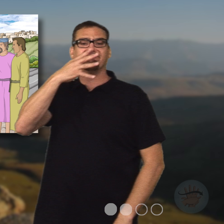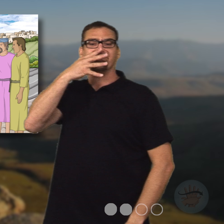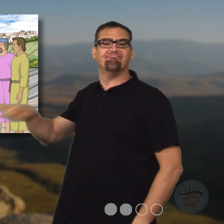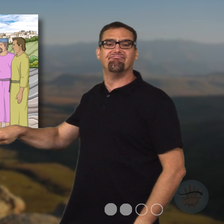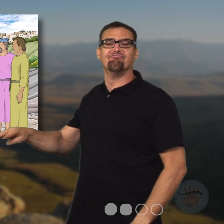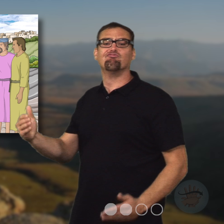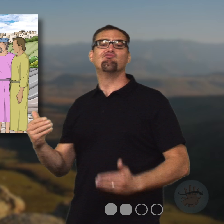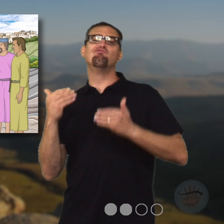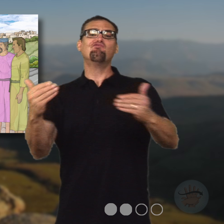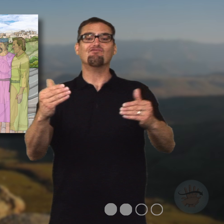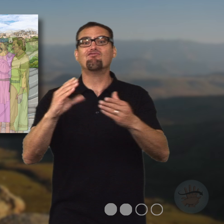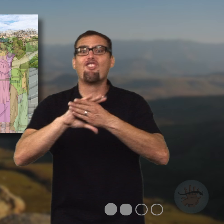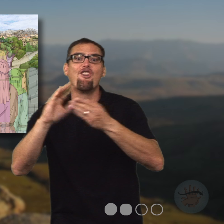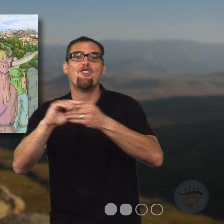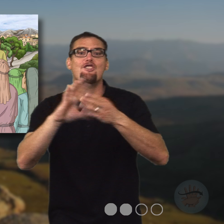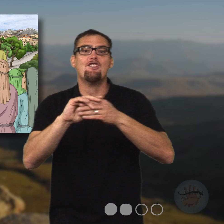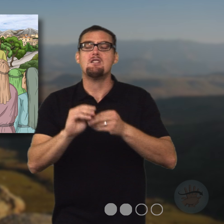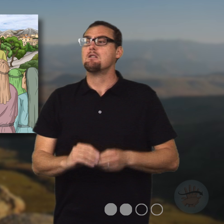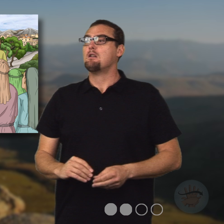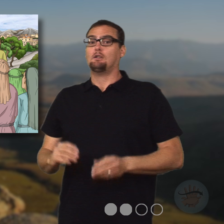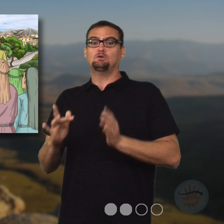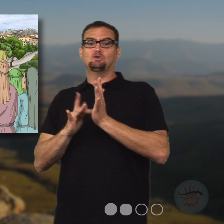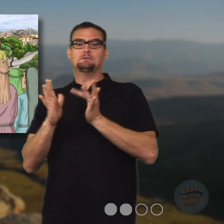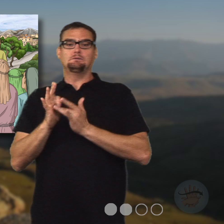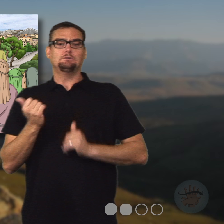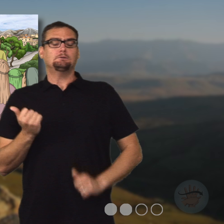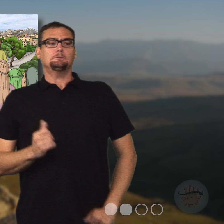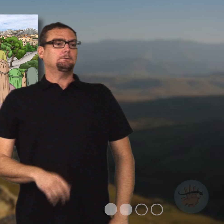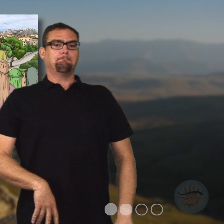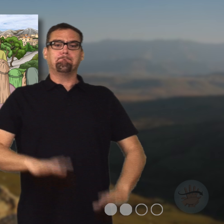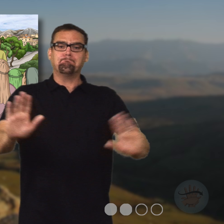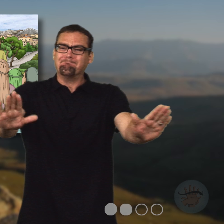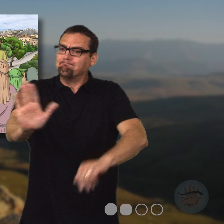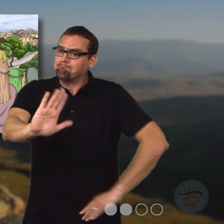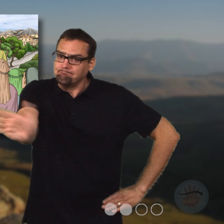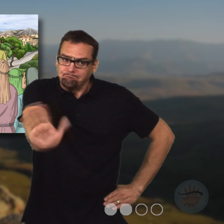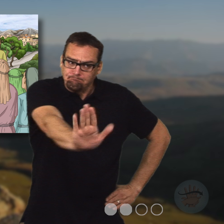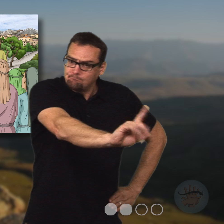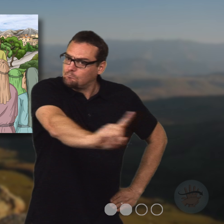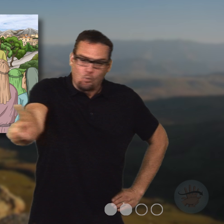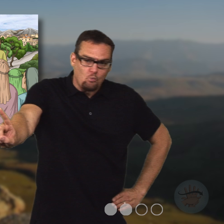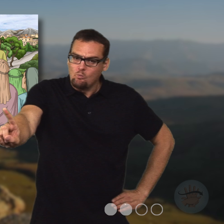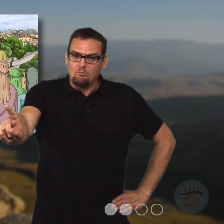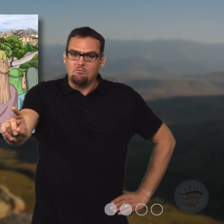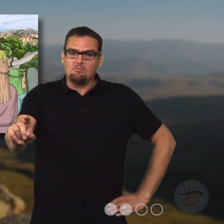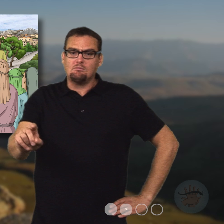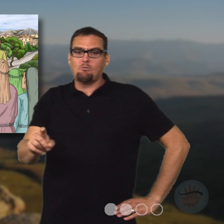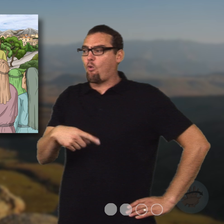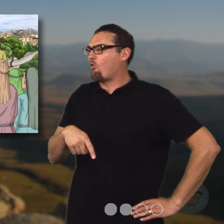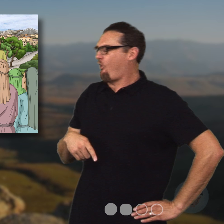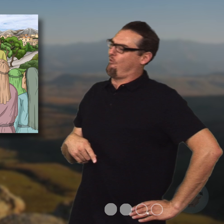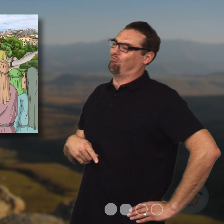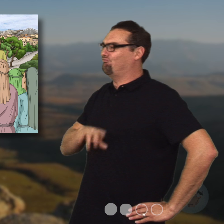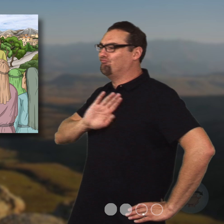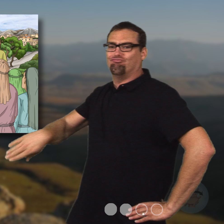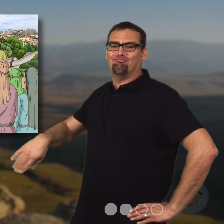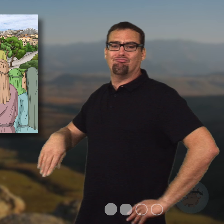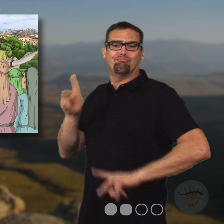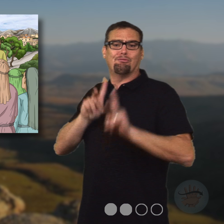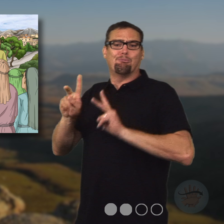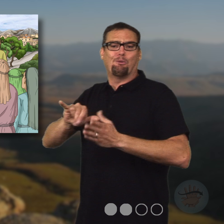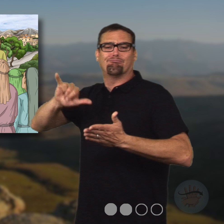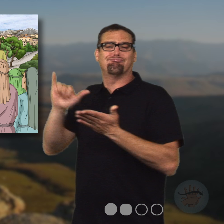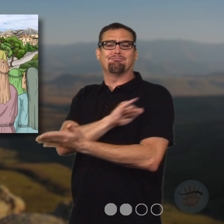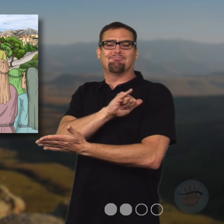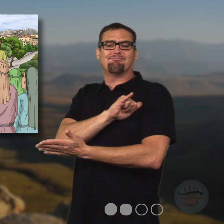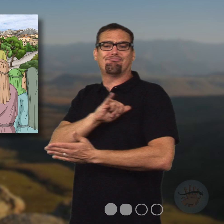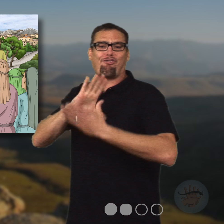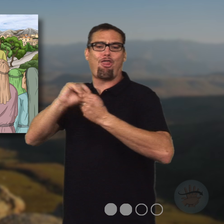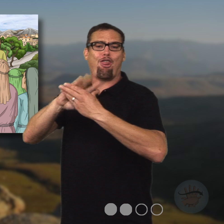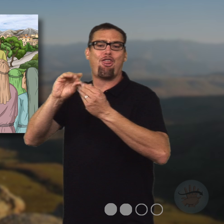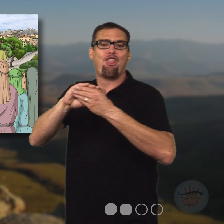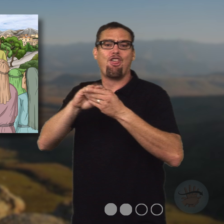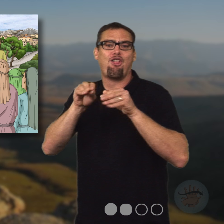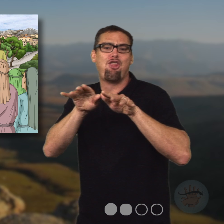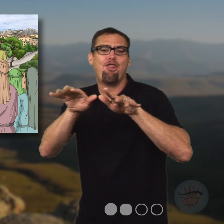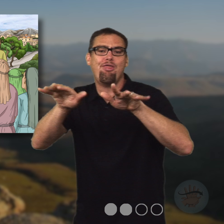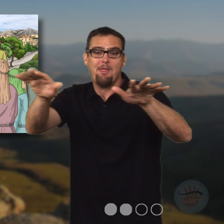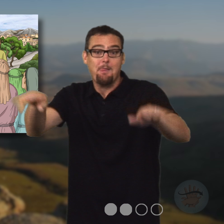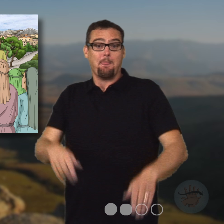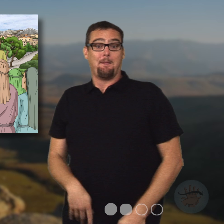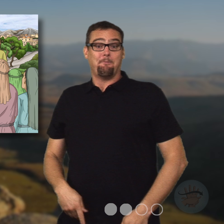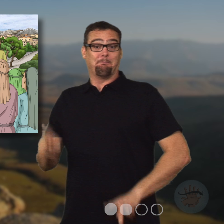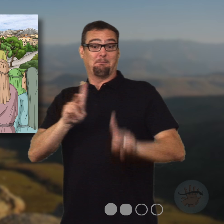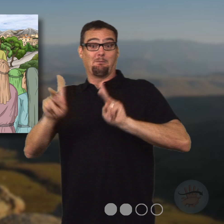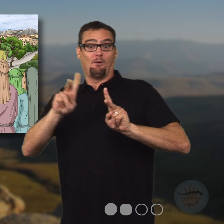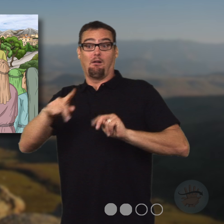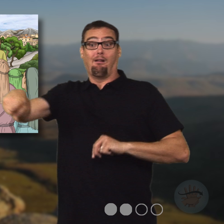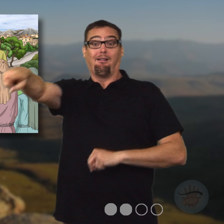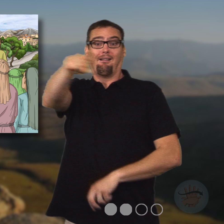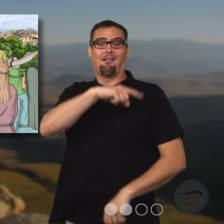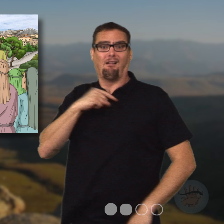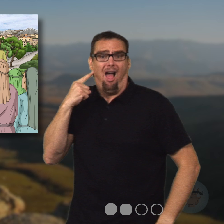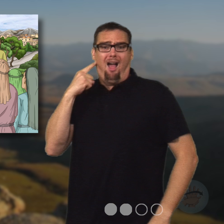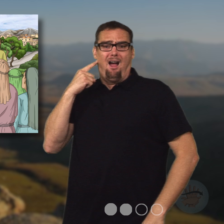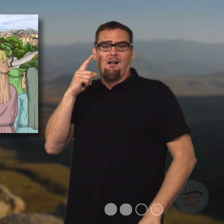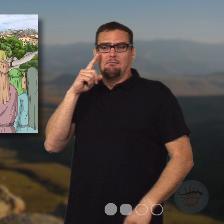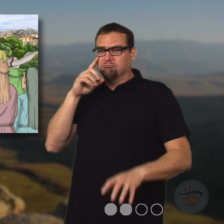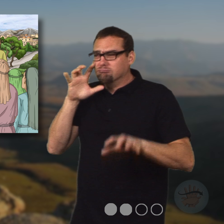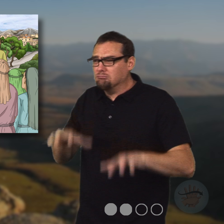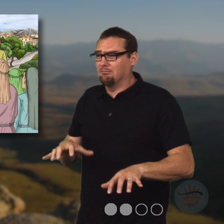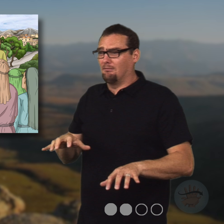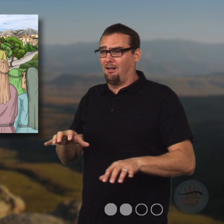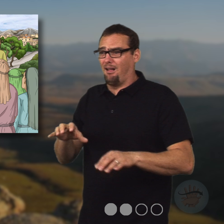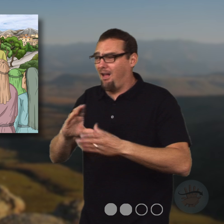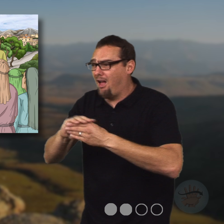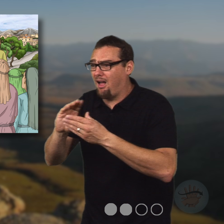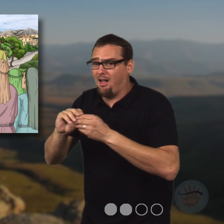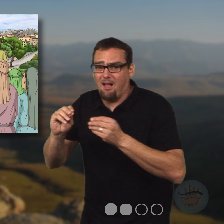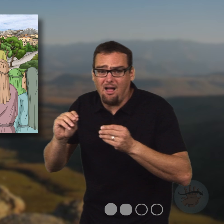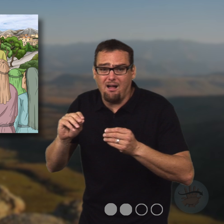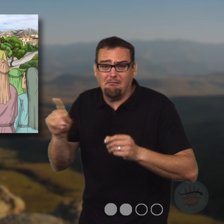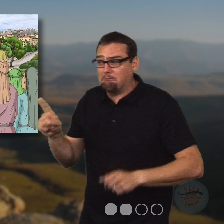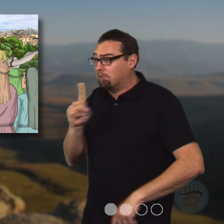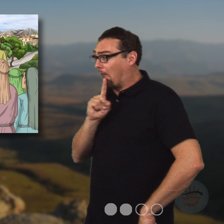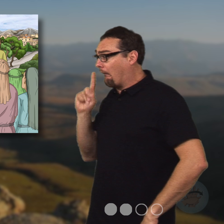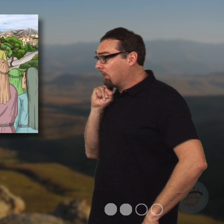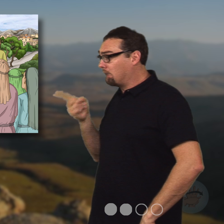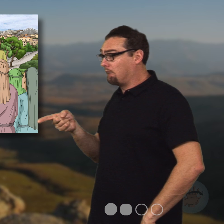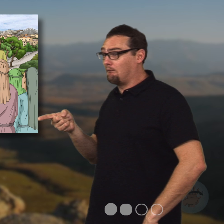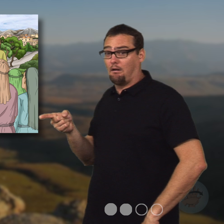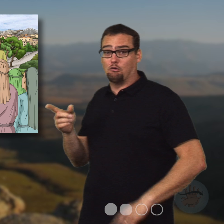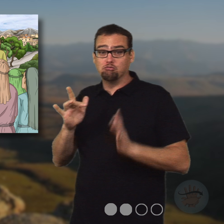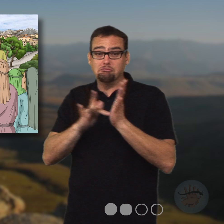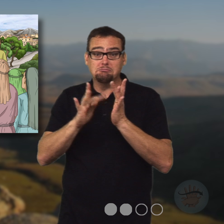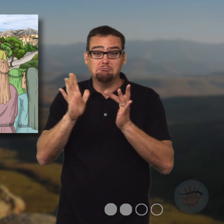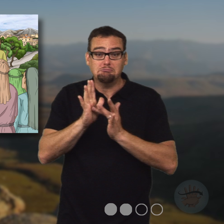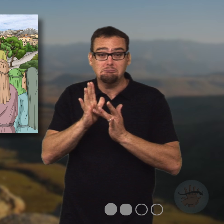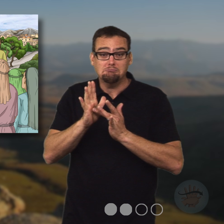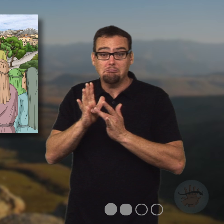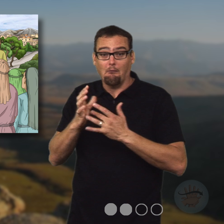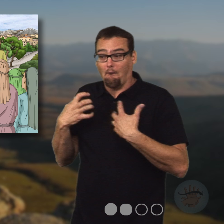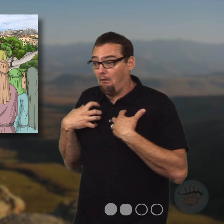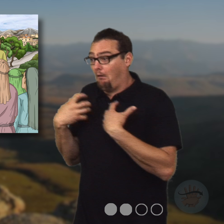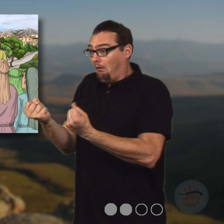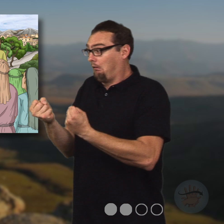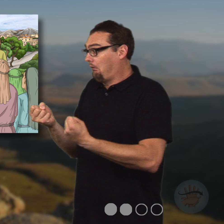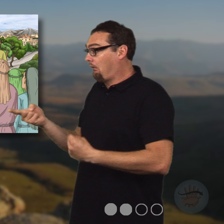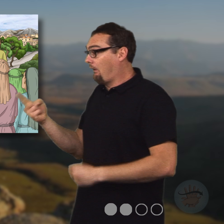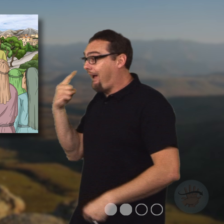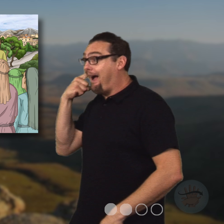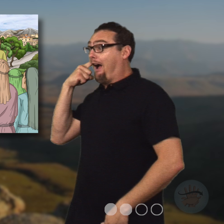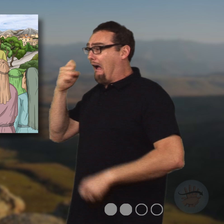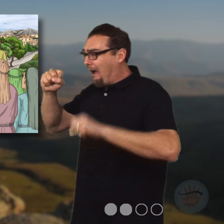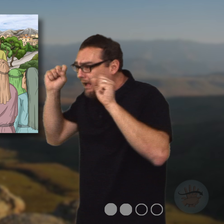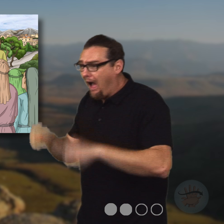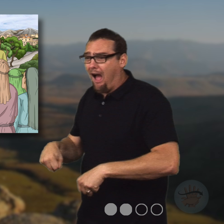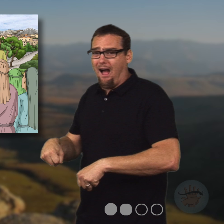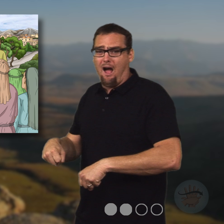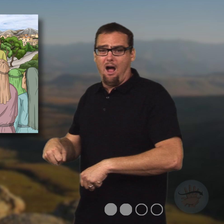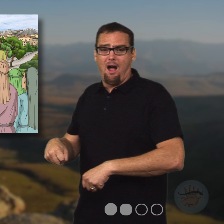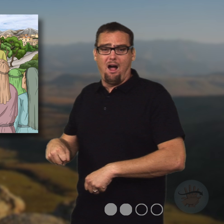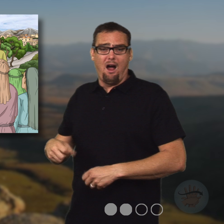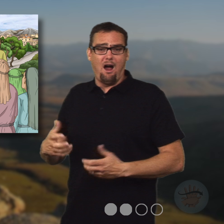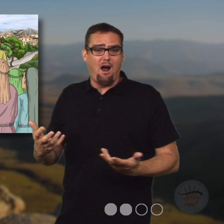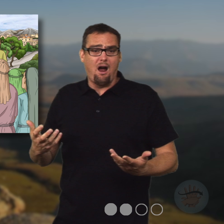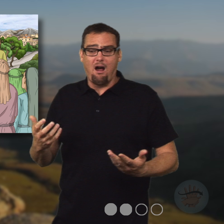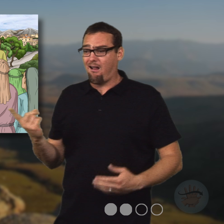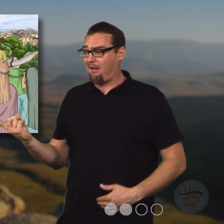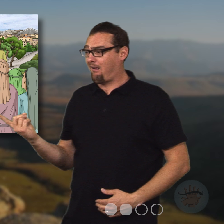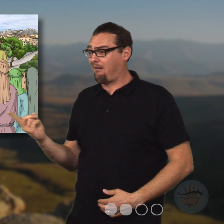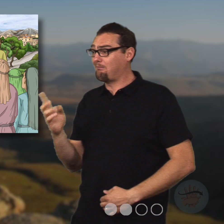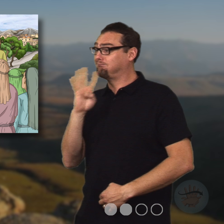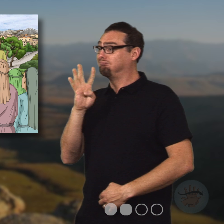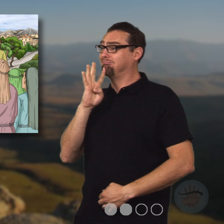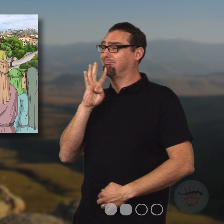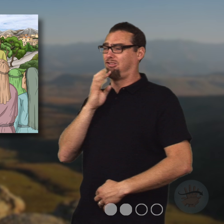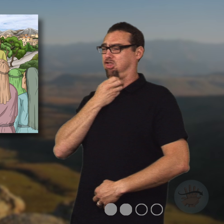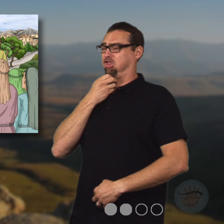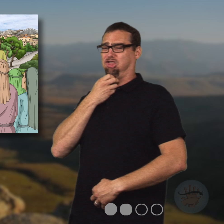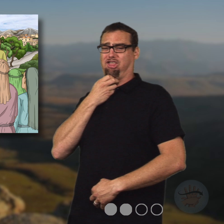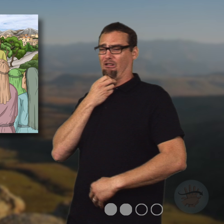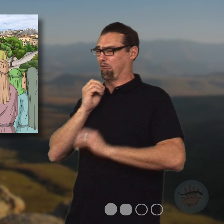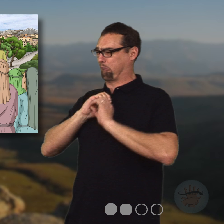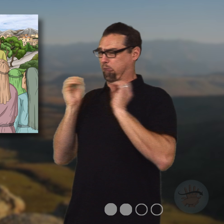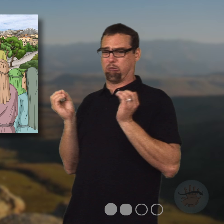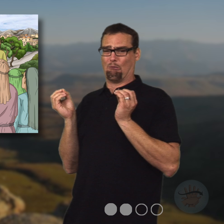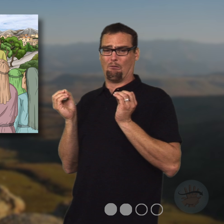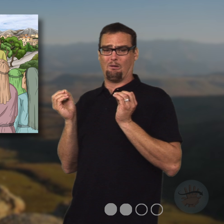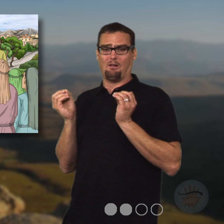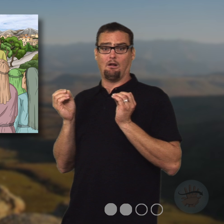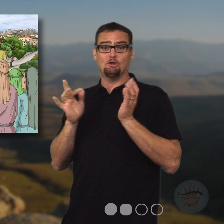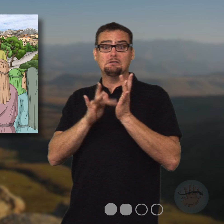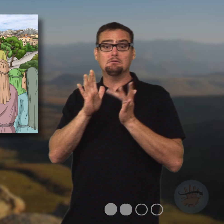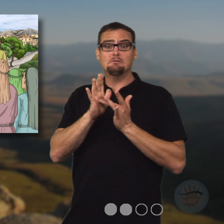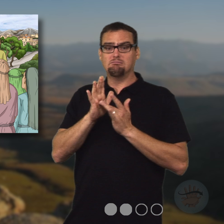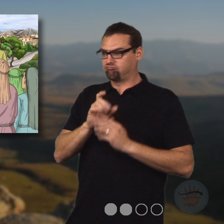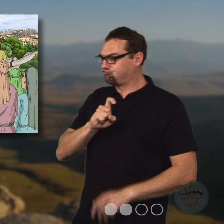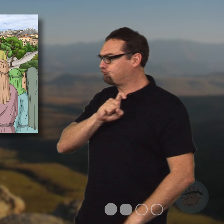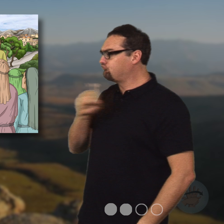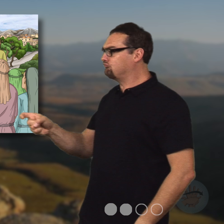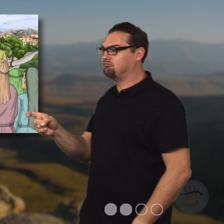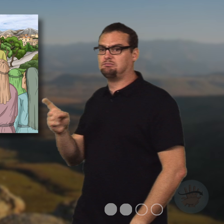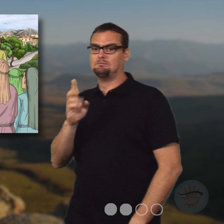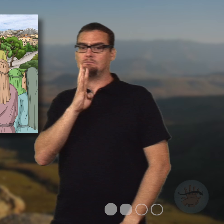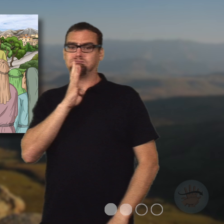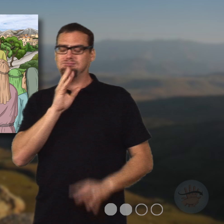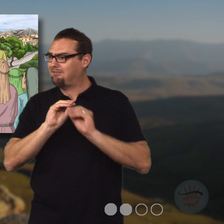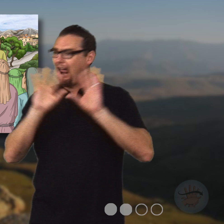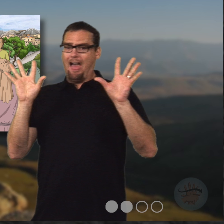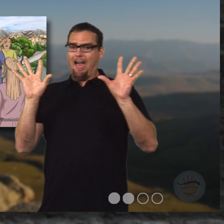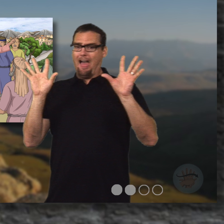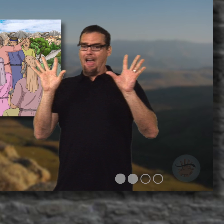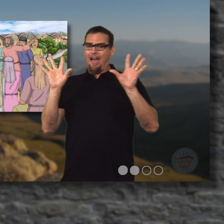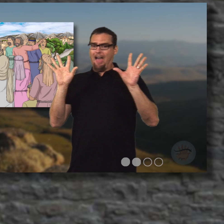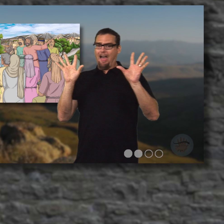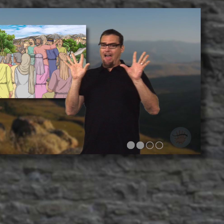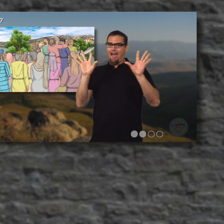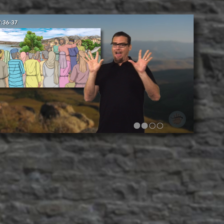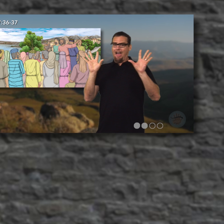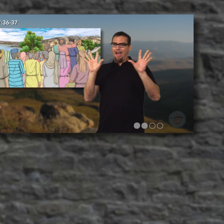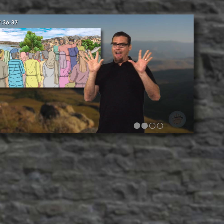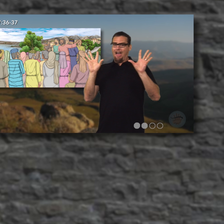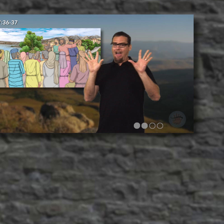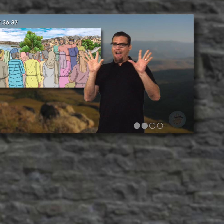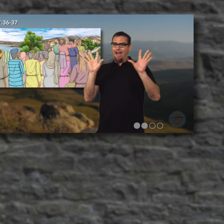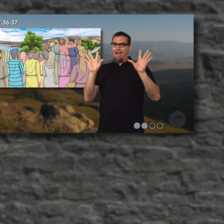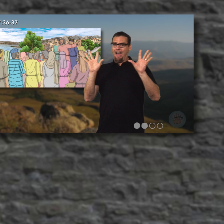But the more He ordered them, the more widely they proclaimed it.